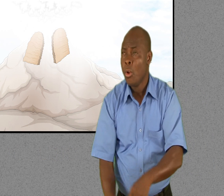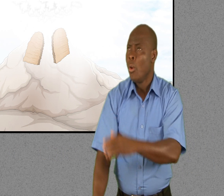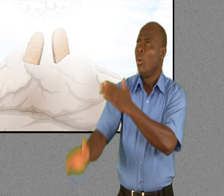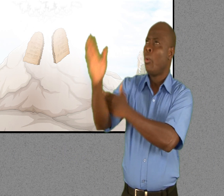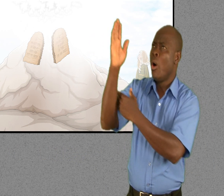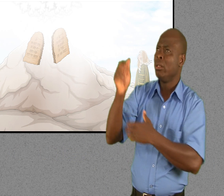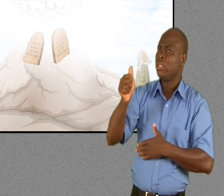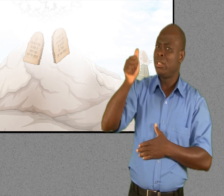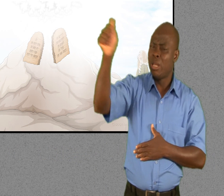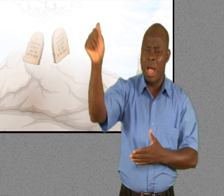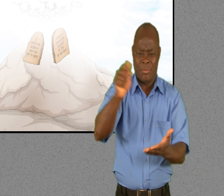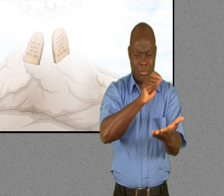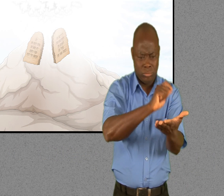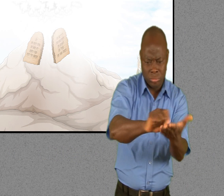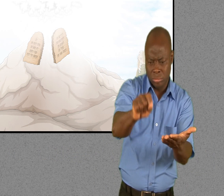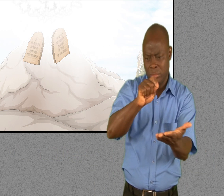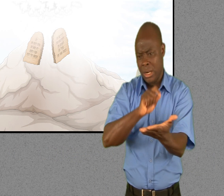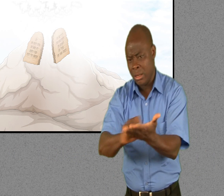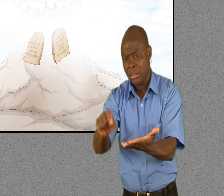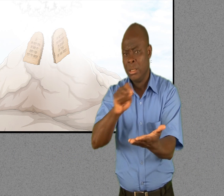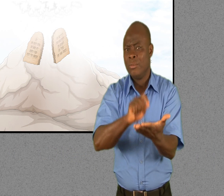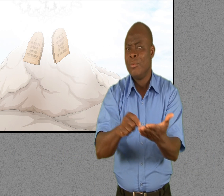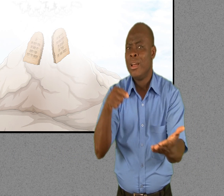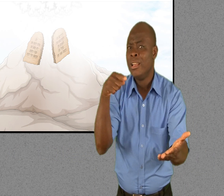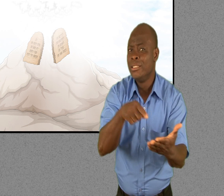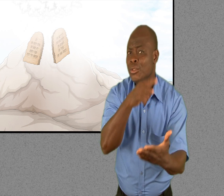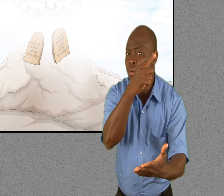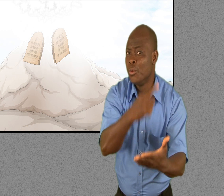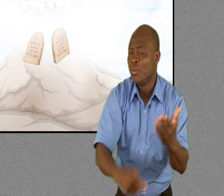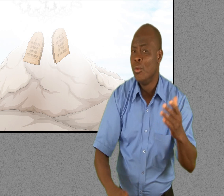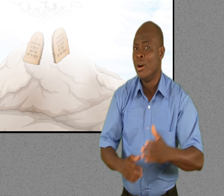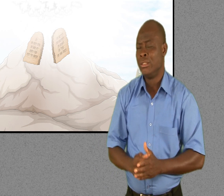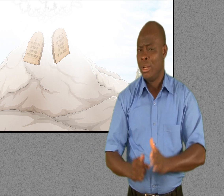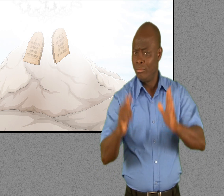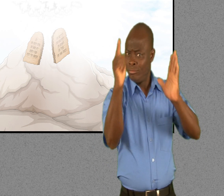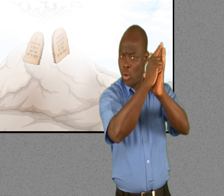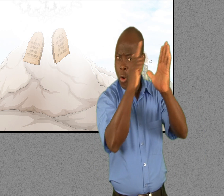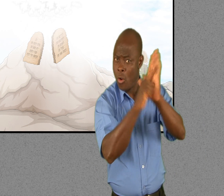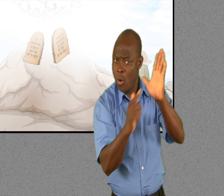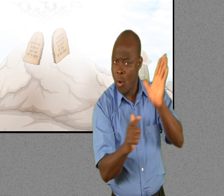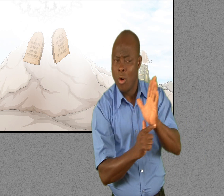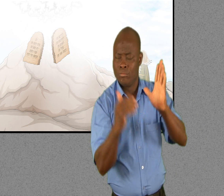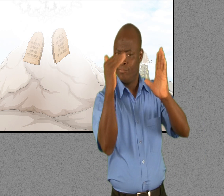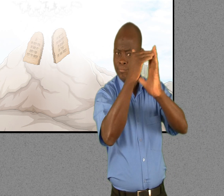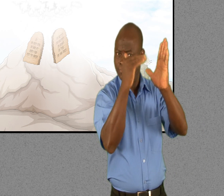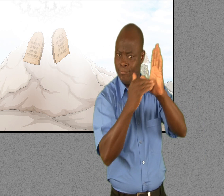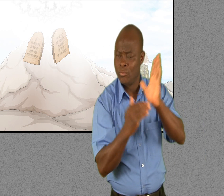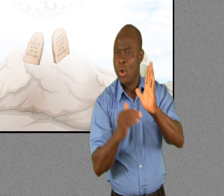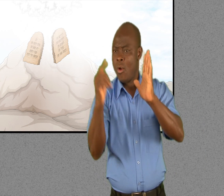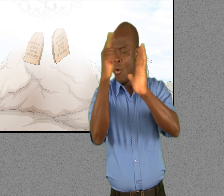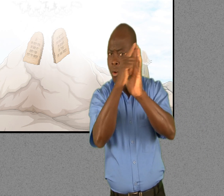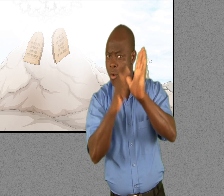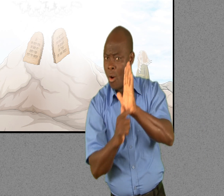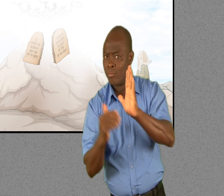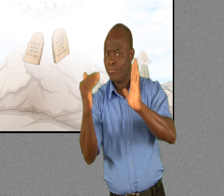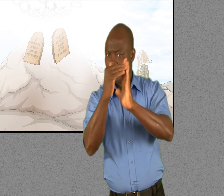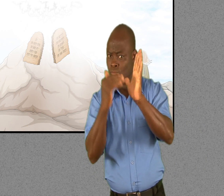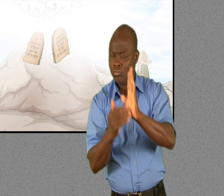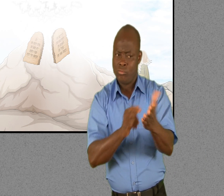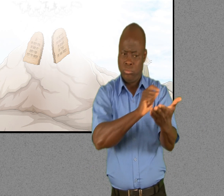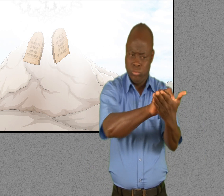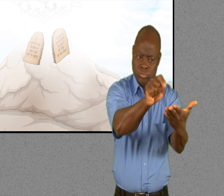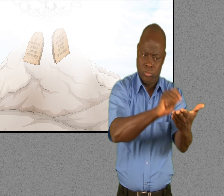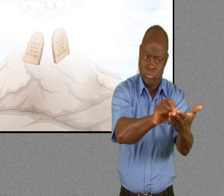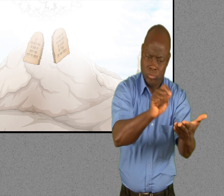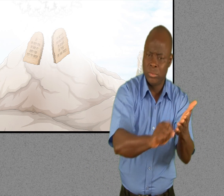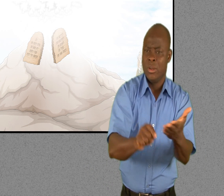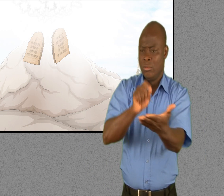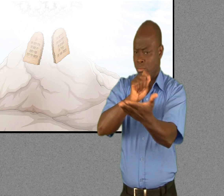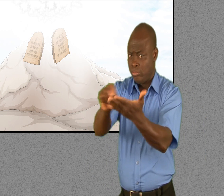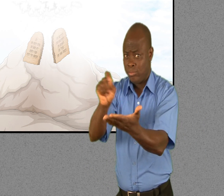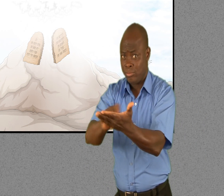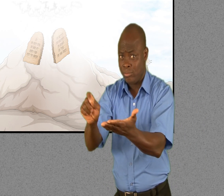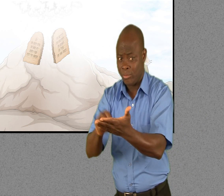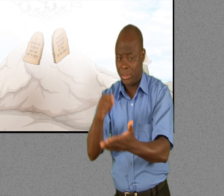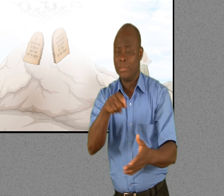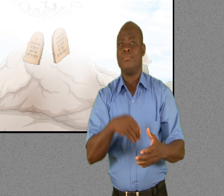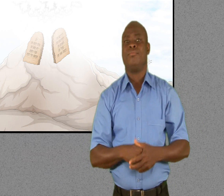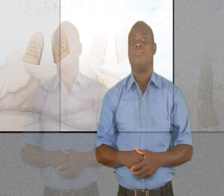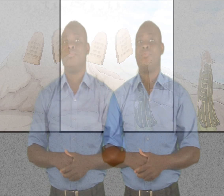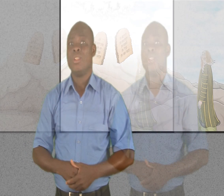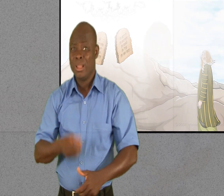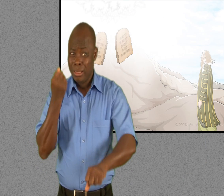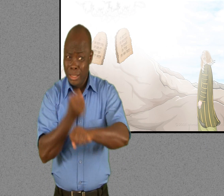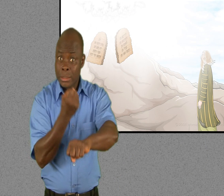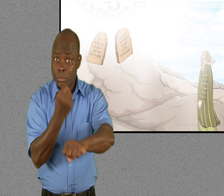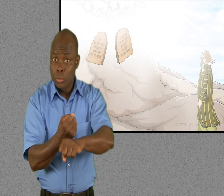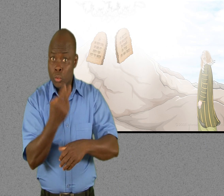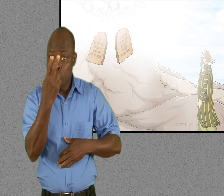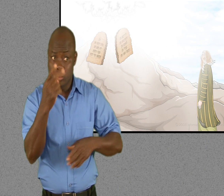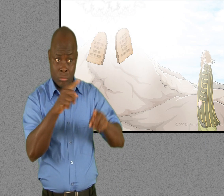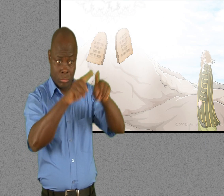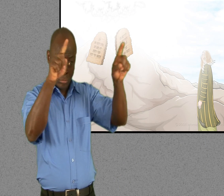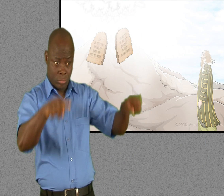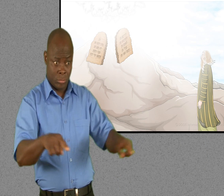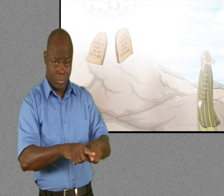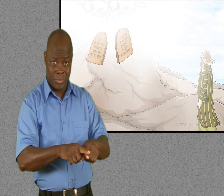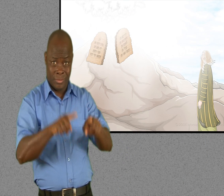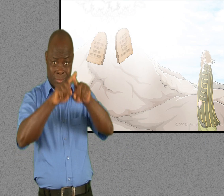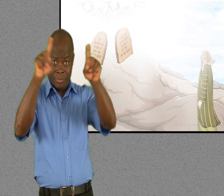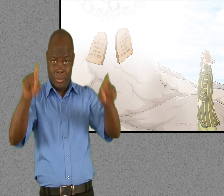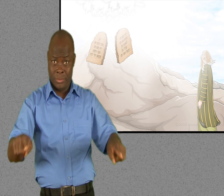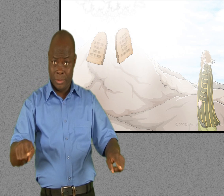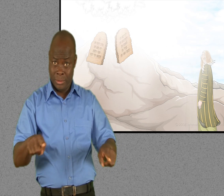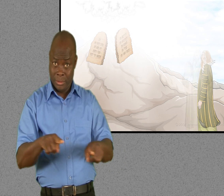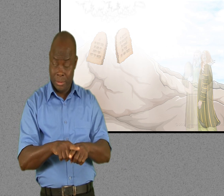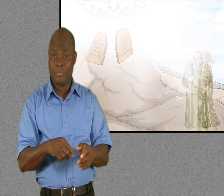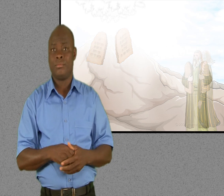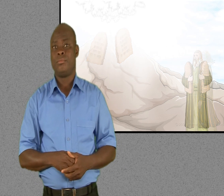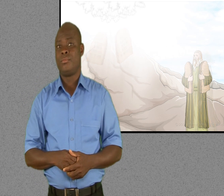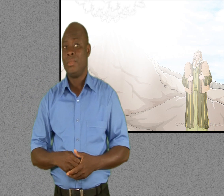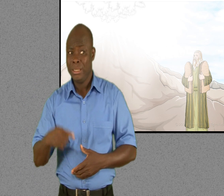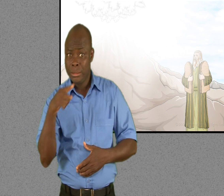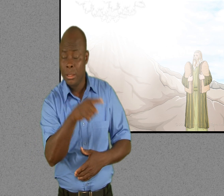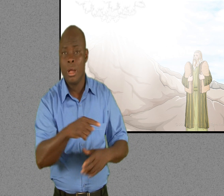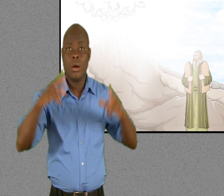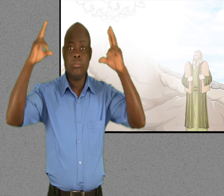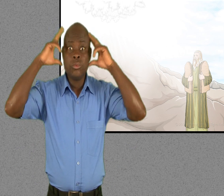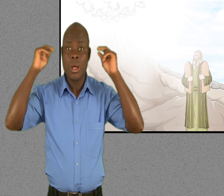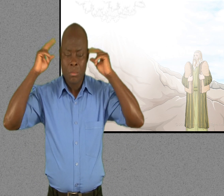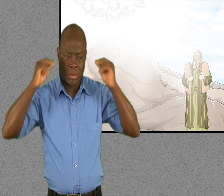They were inscribed on both sides, front and back.